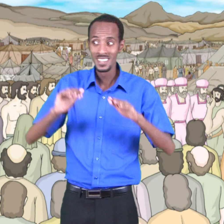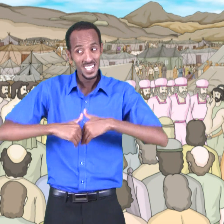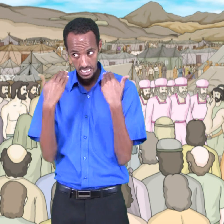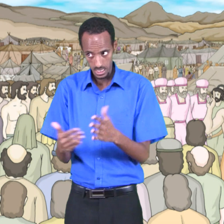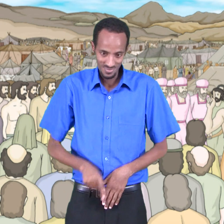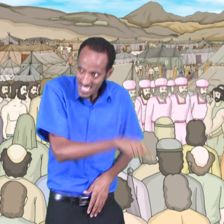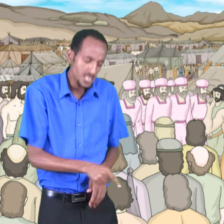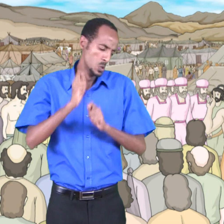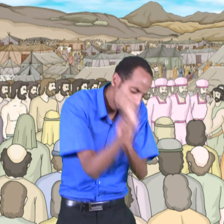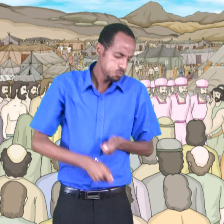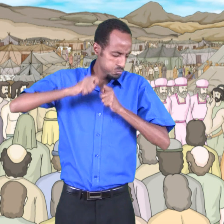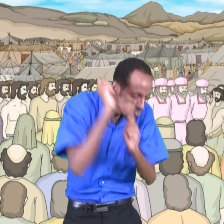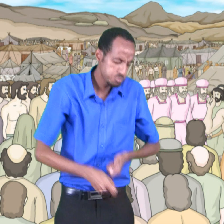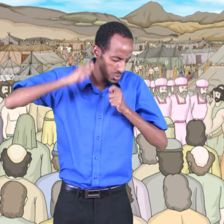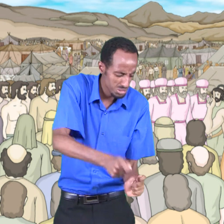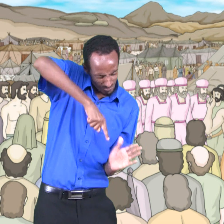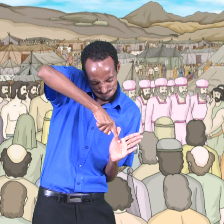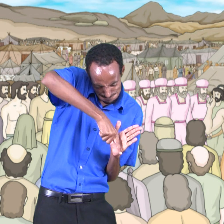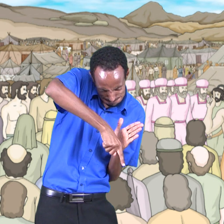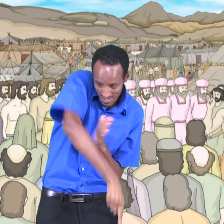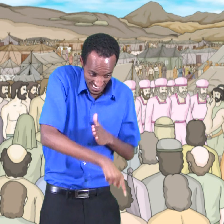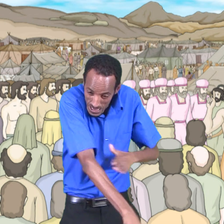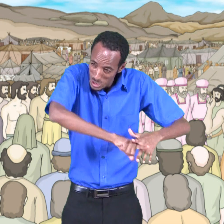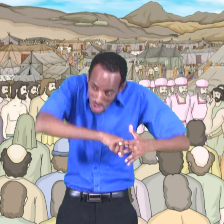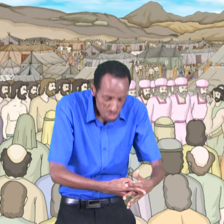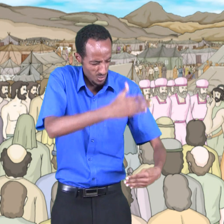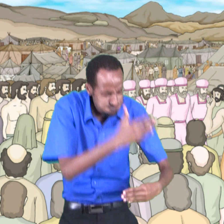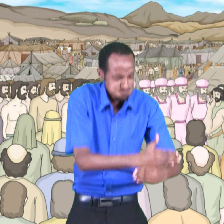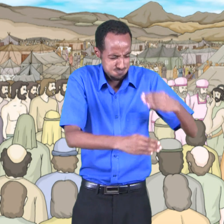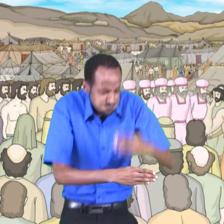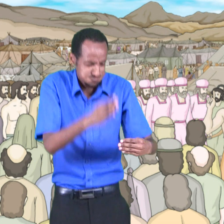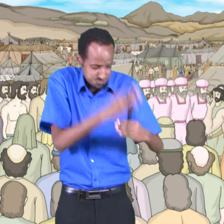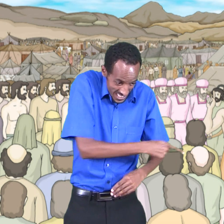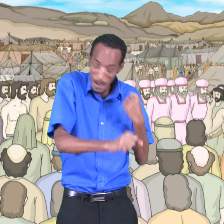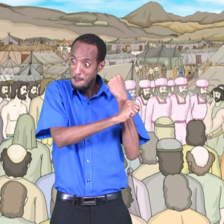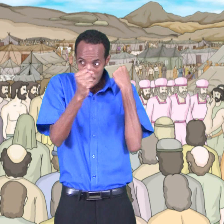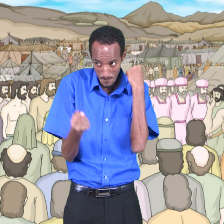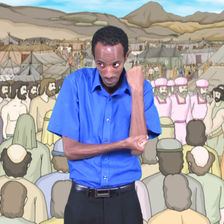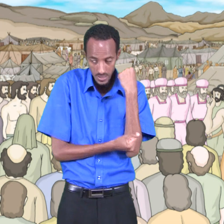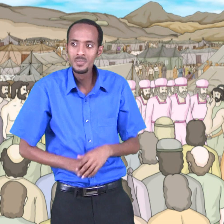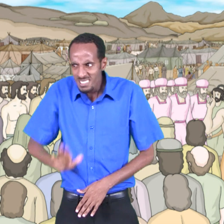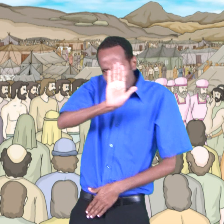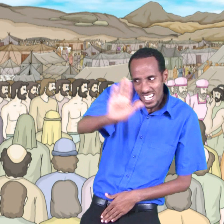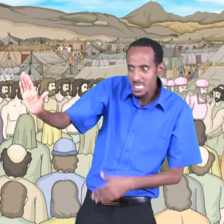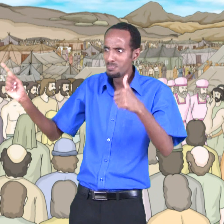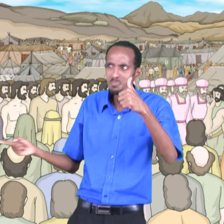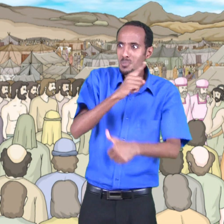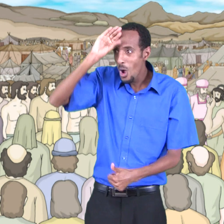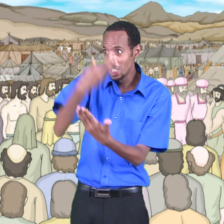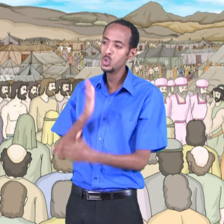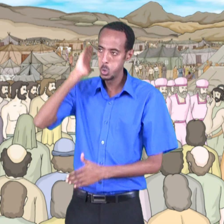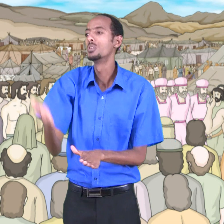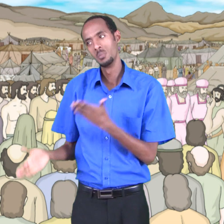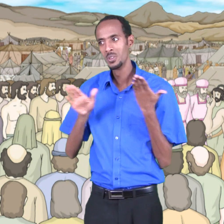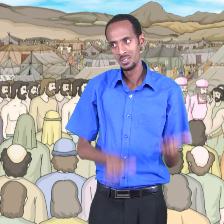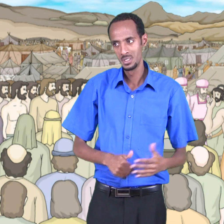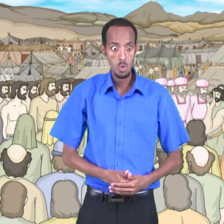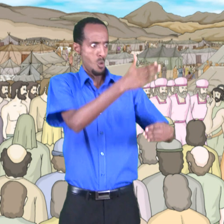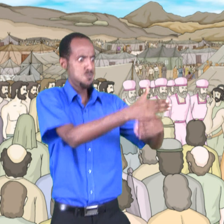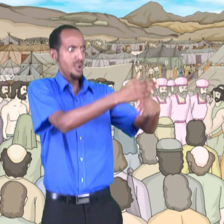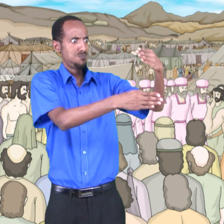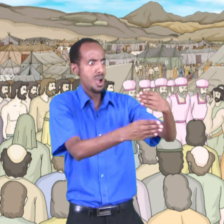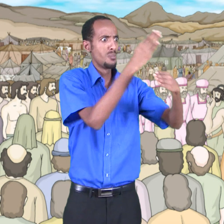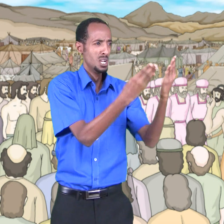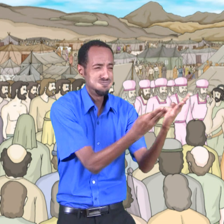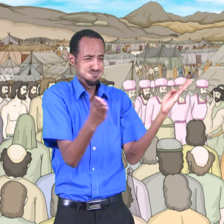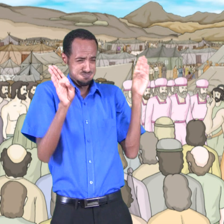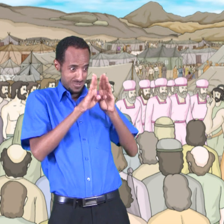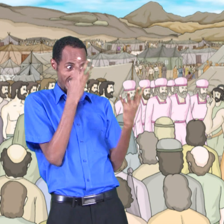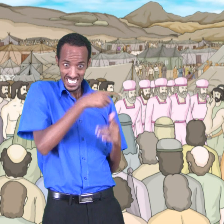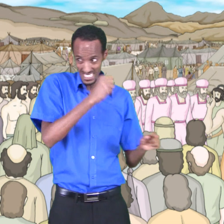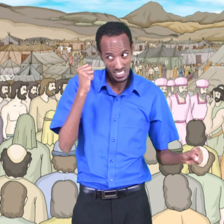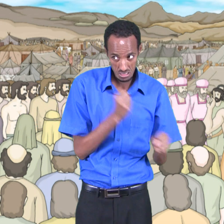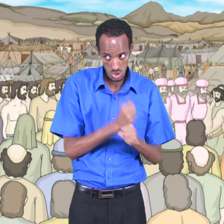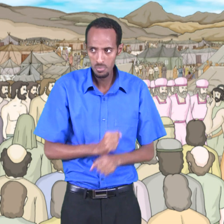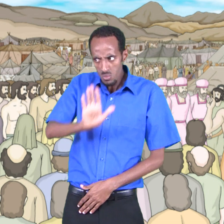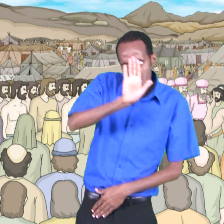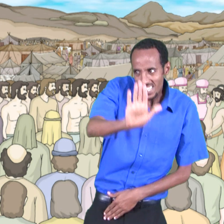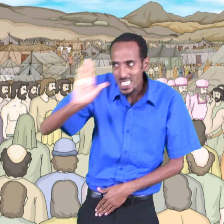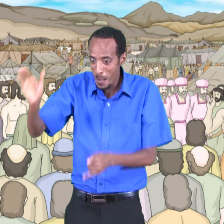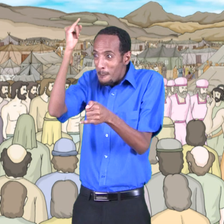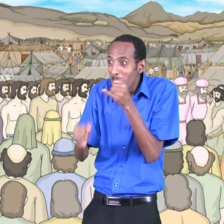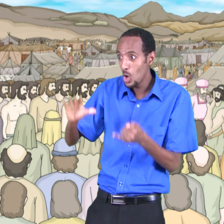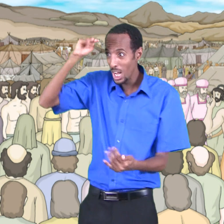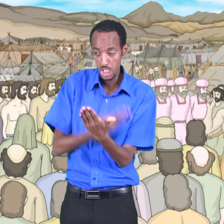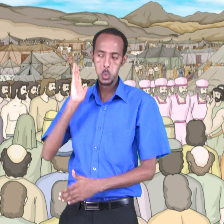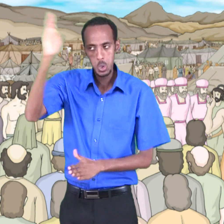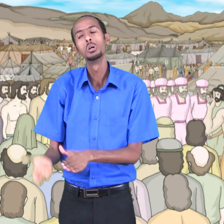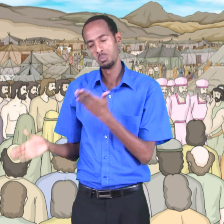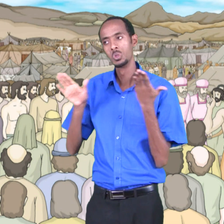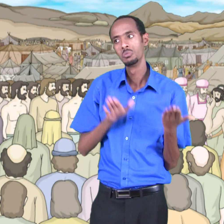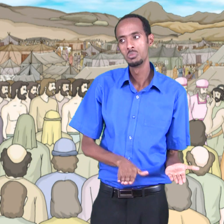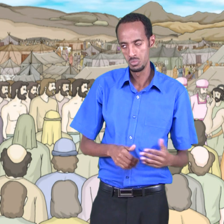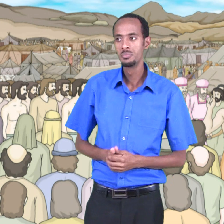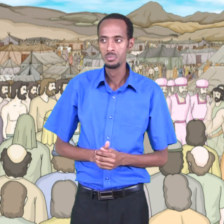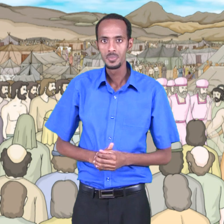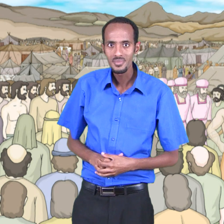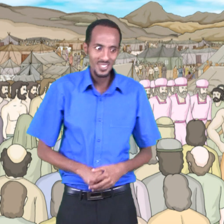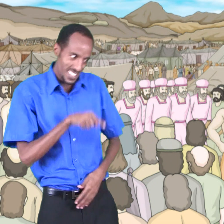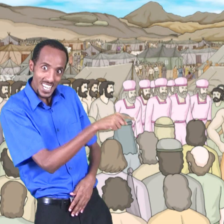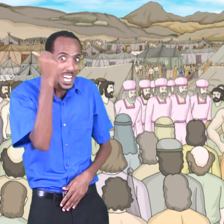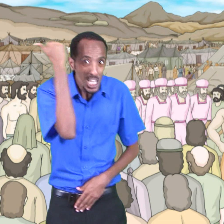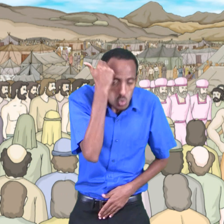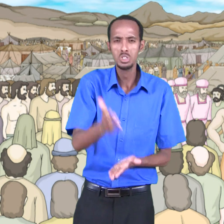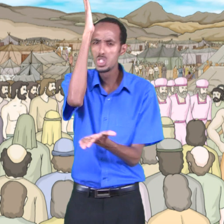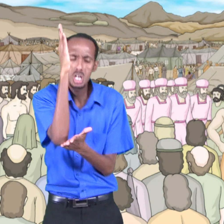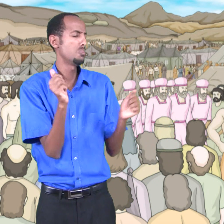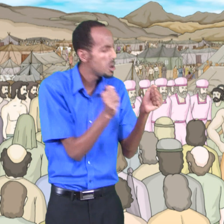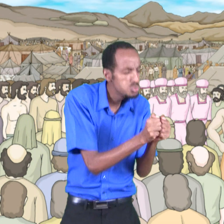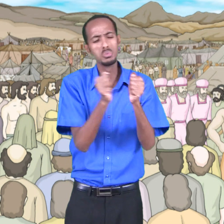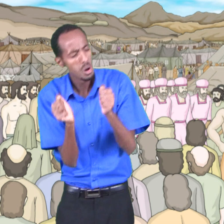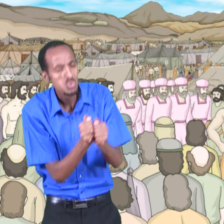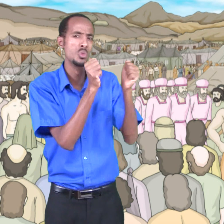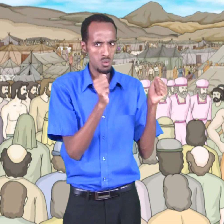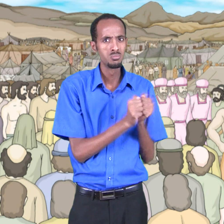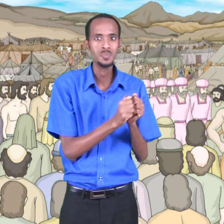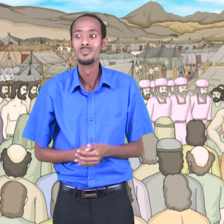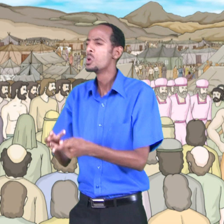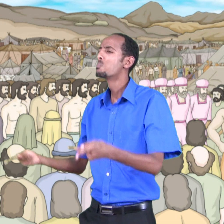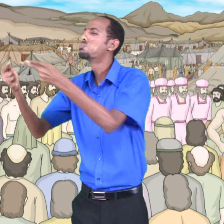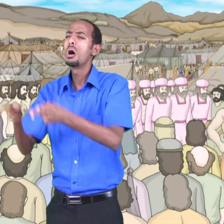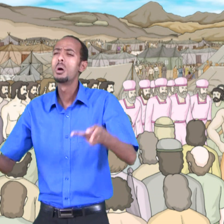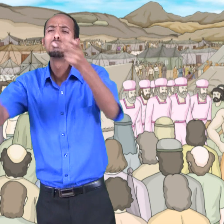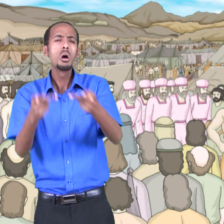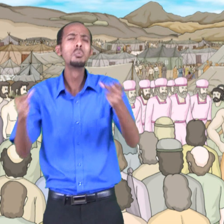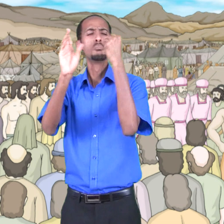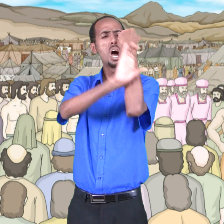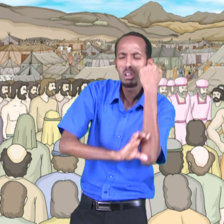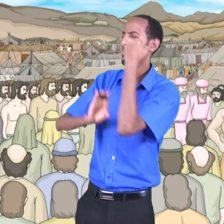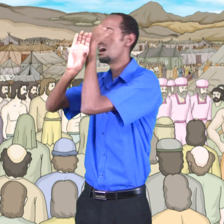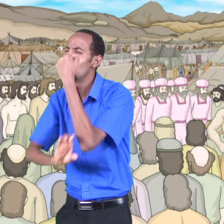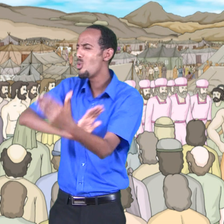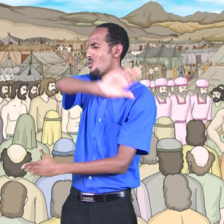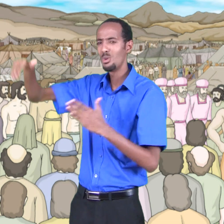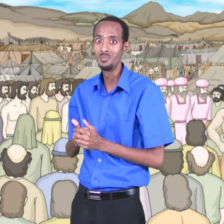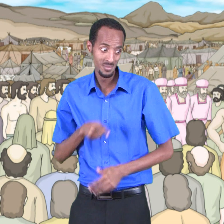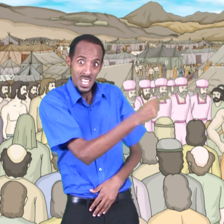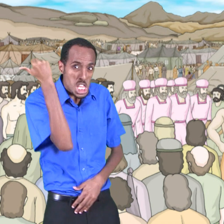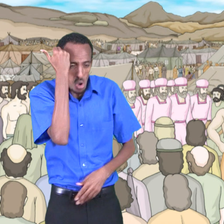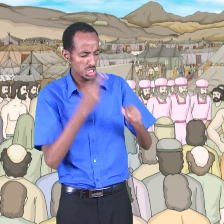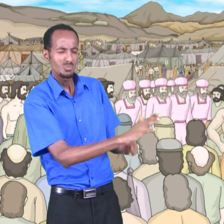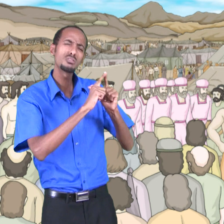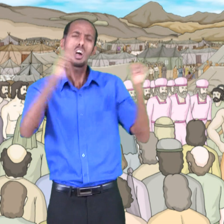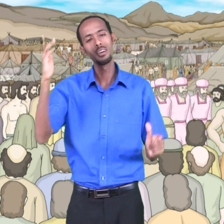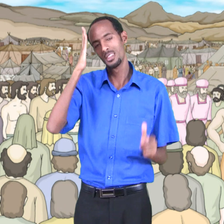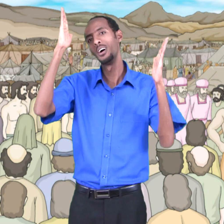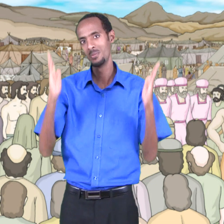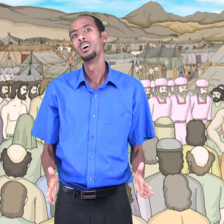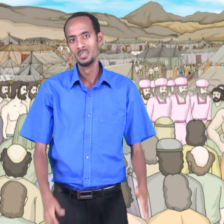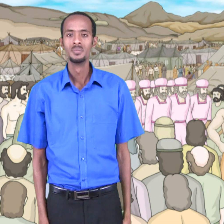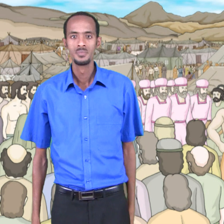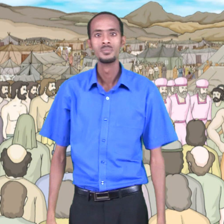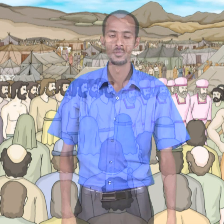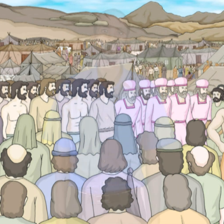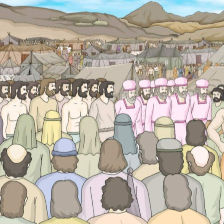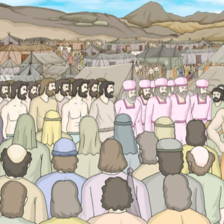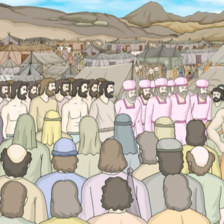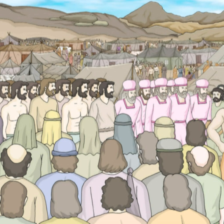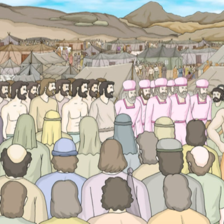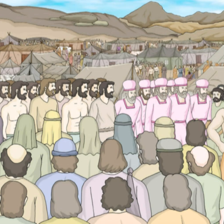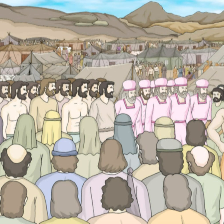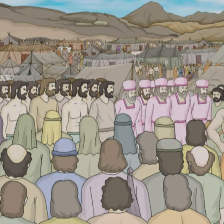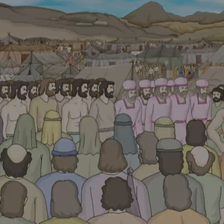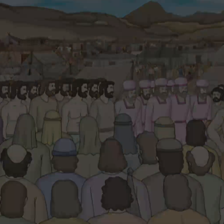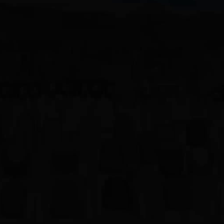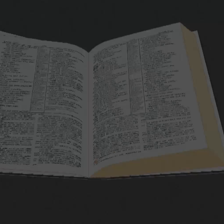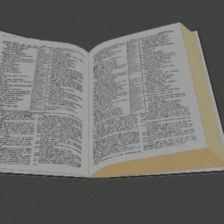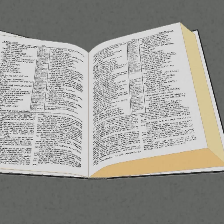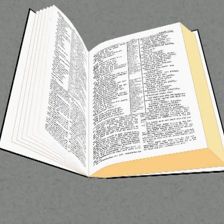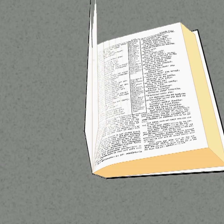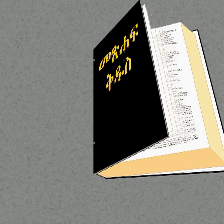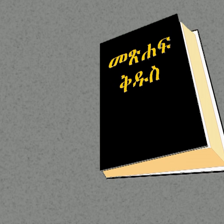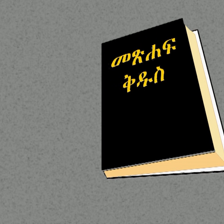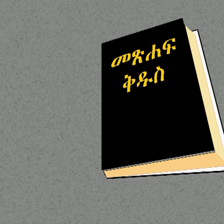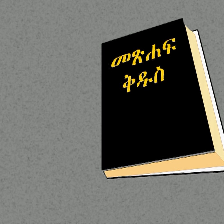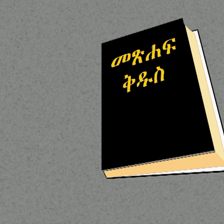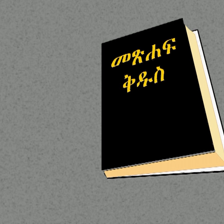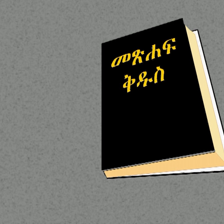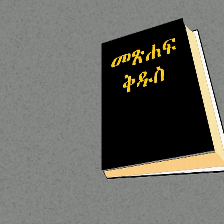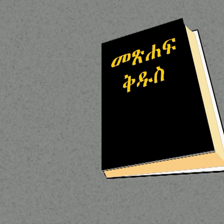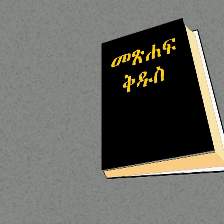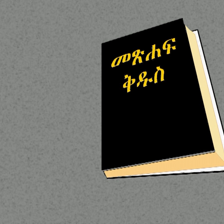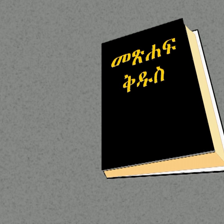So the LORD was with Joshua, and his fame spread throughout the land. The Israelites, however, acted unfaithfully regarding the things devoted to destruction. Achan son of Carmi, the son of Zabdi, the son of Zerah, of the tribe of Judah, took some of what was set apart. So the anger of the LORD burned against the Israelites.